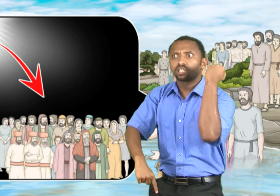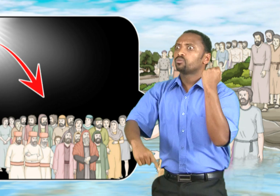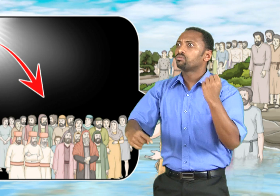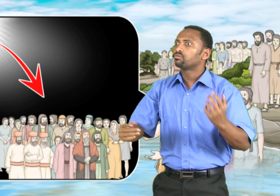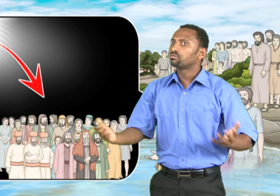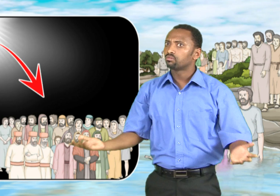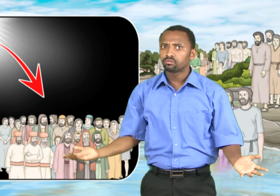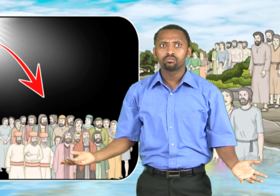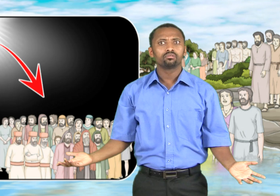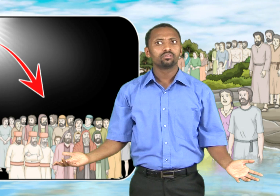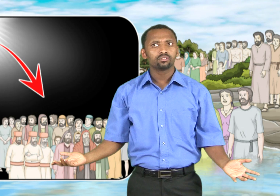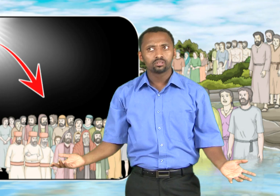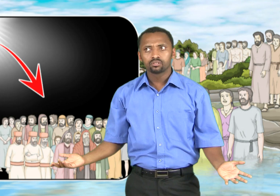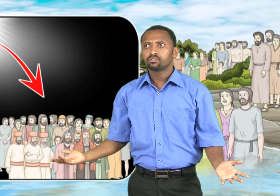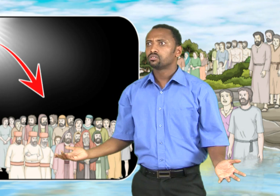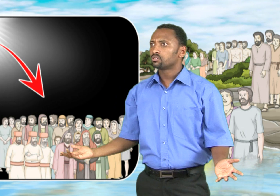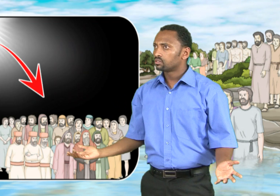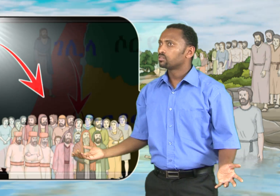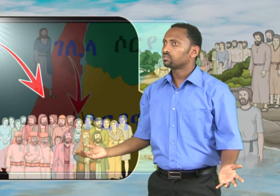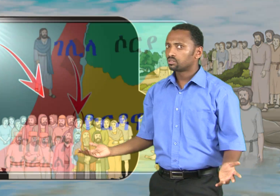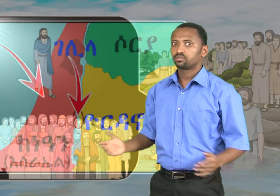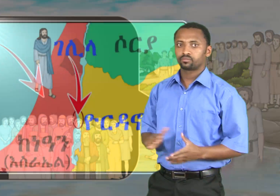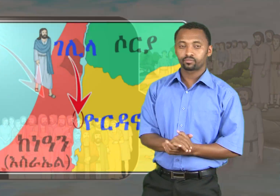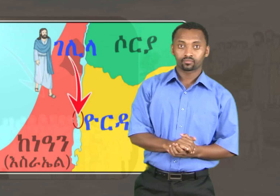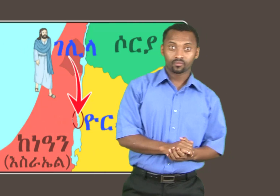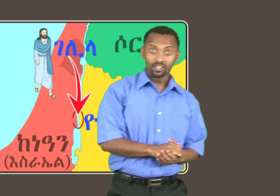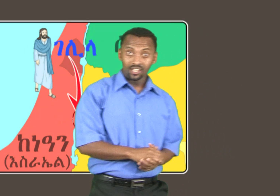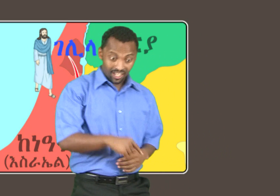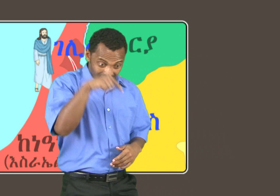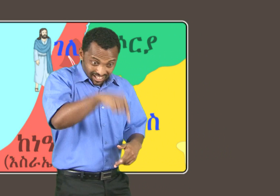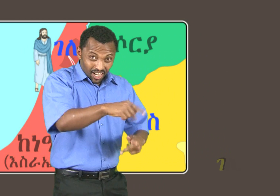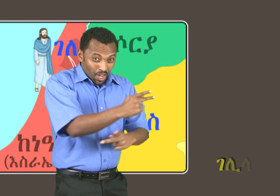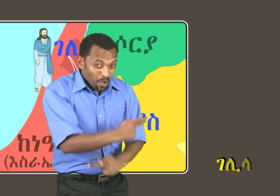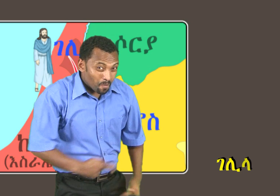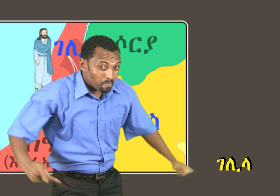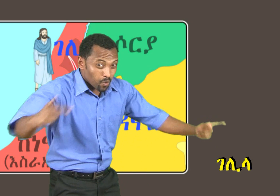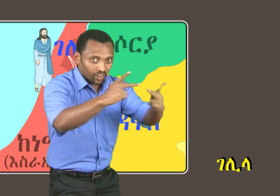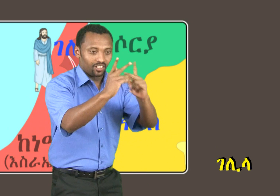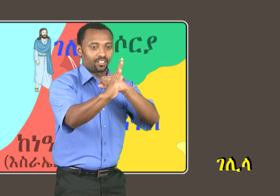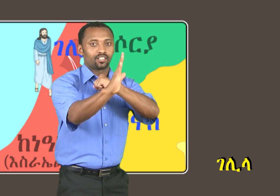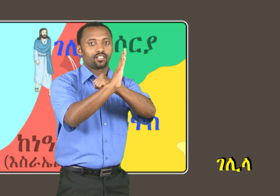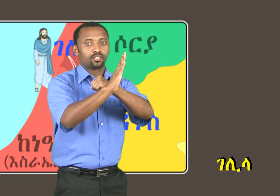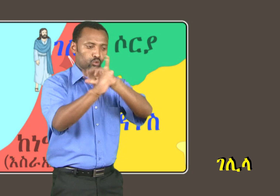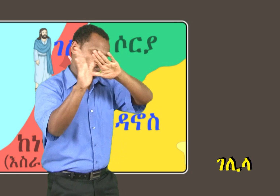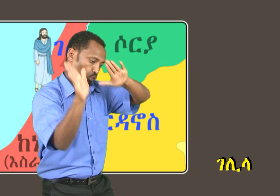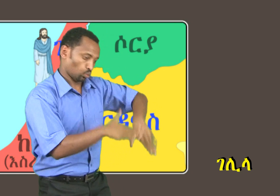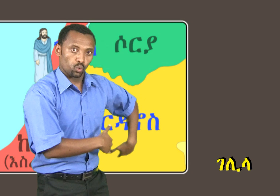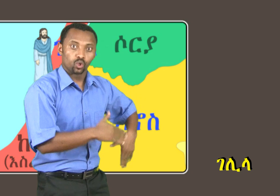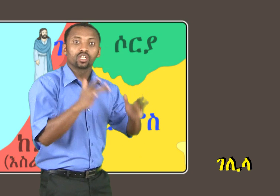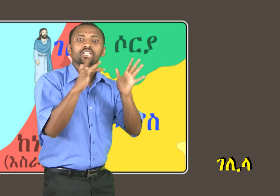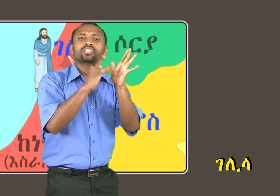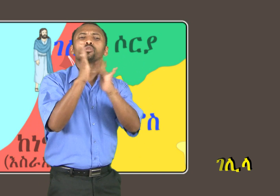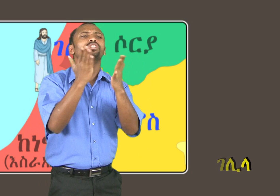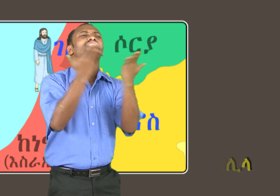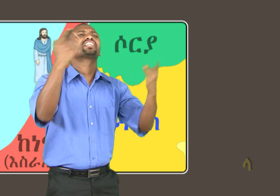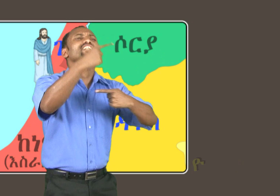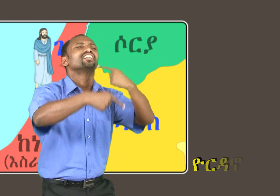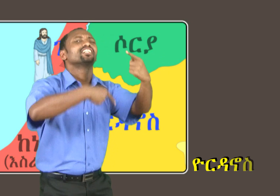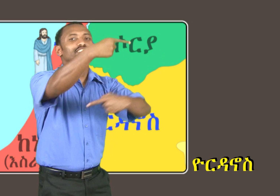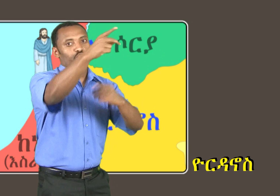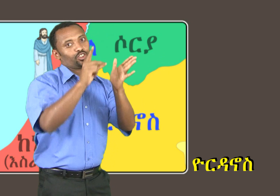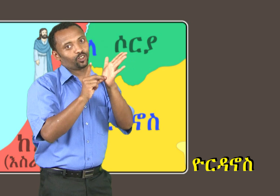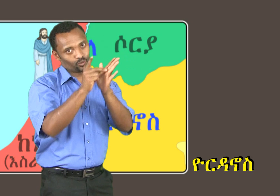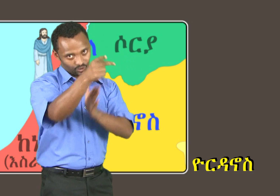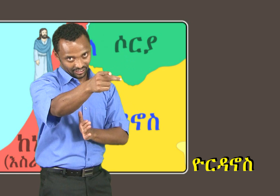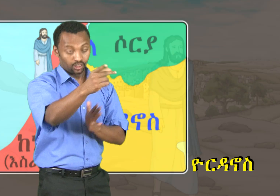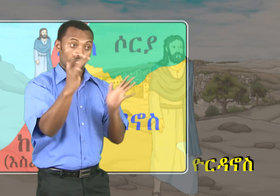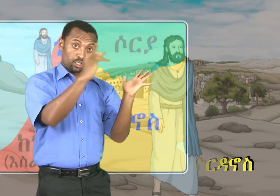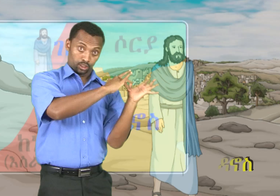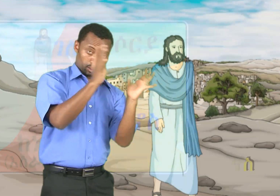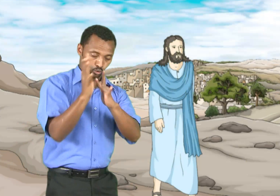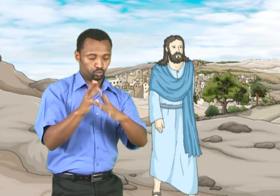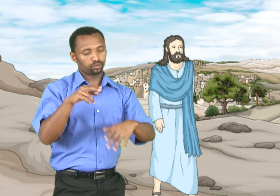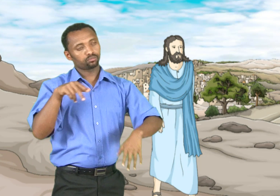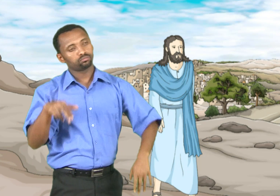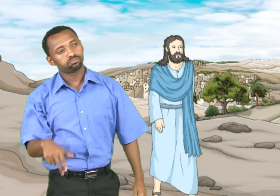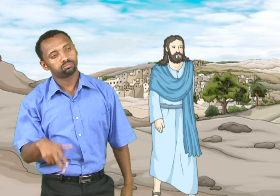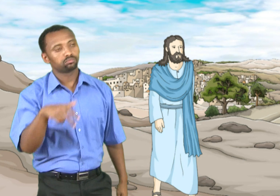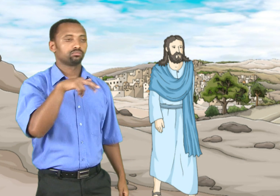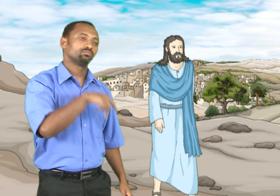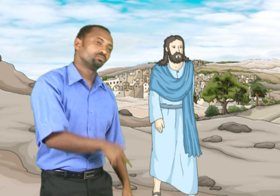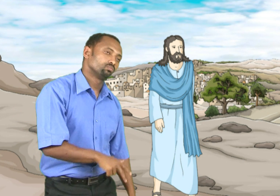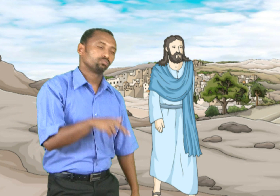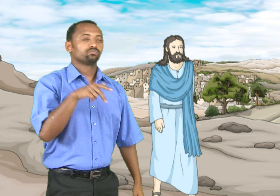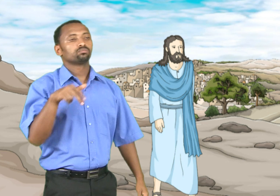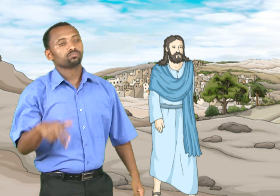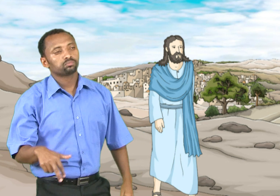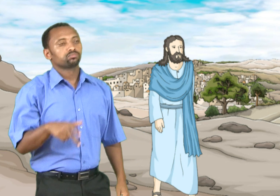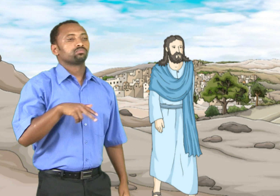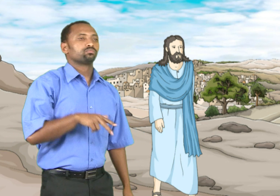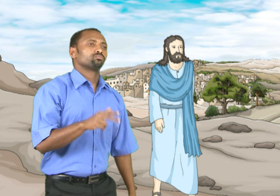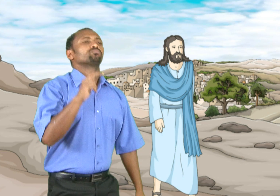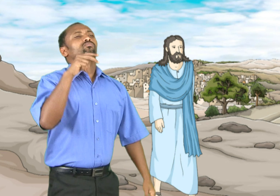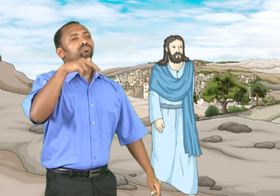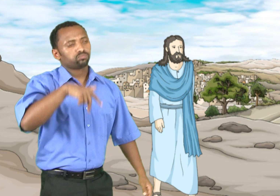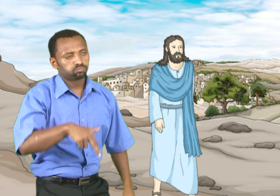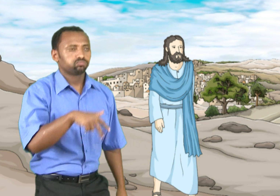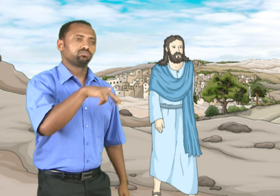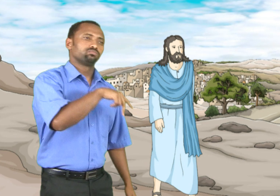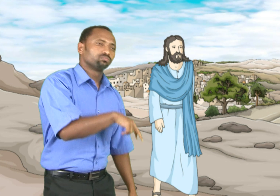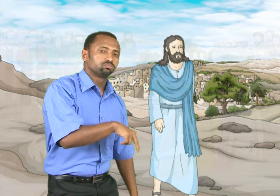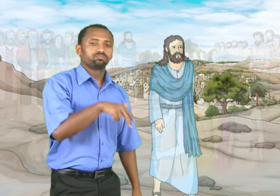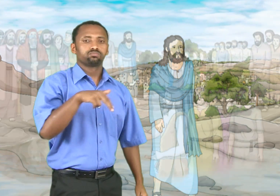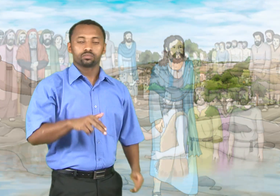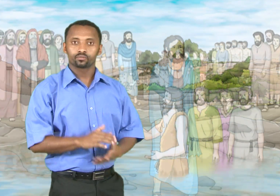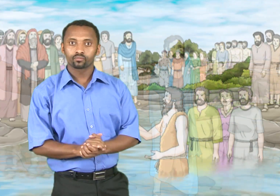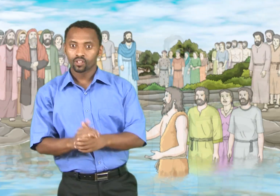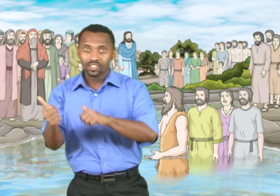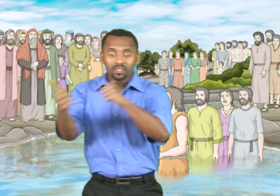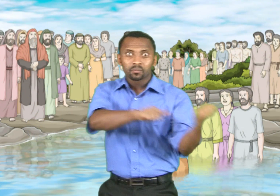At that time Jesus came from Galilee to the Jordan to be baptized by John.